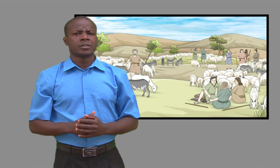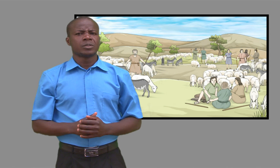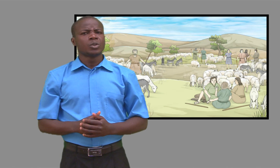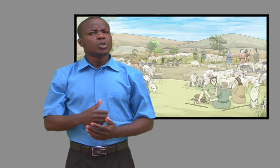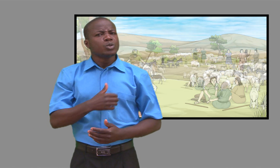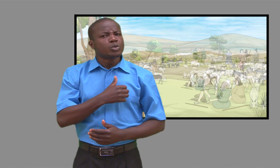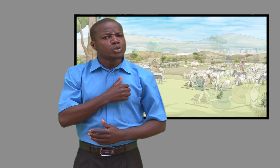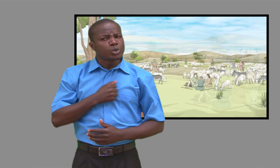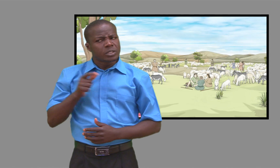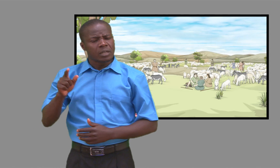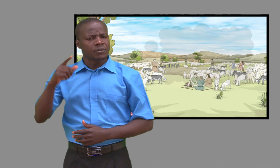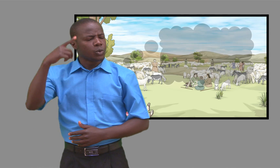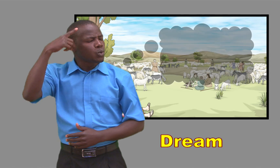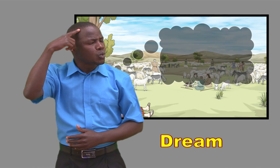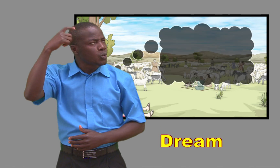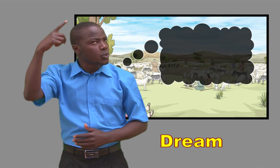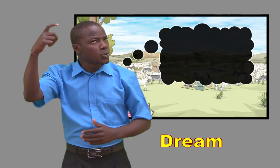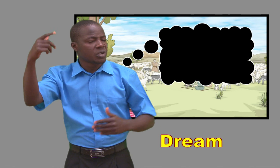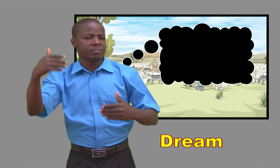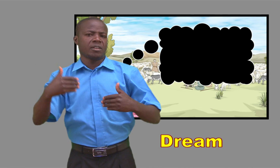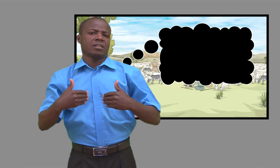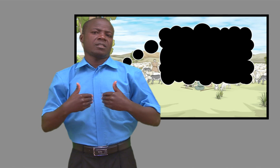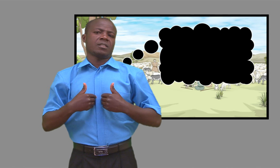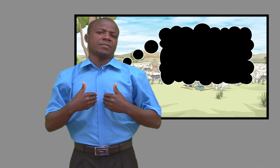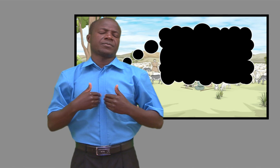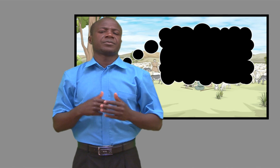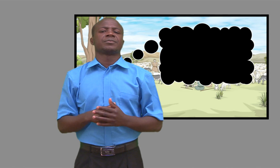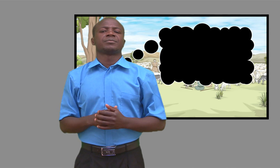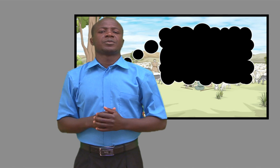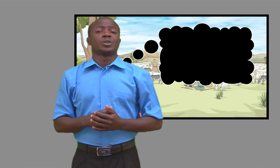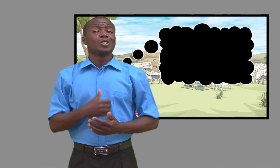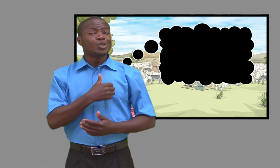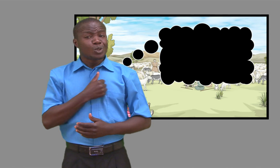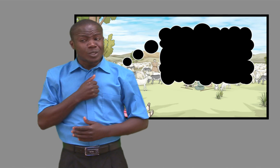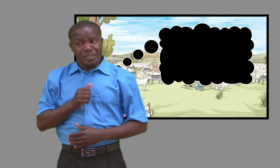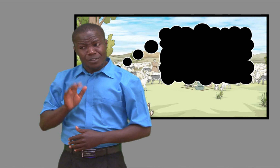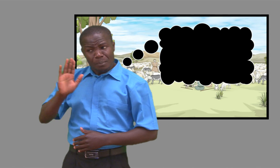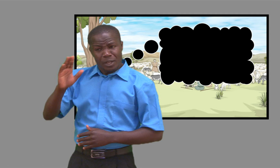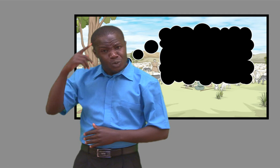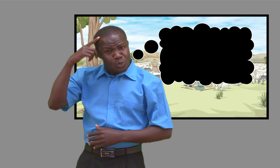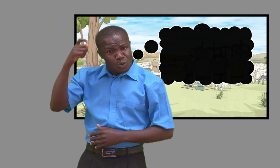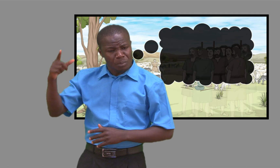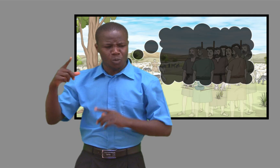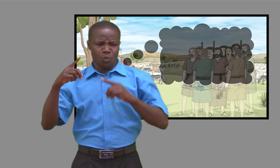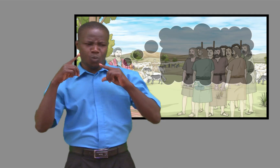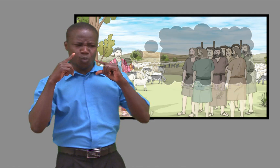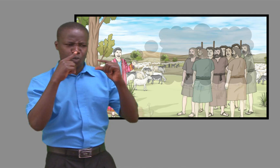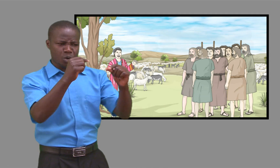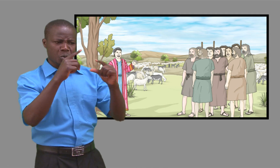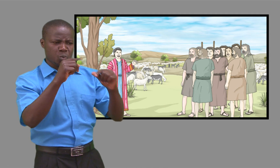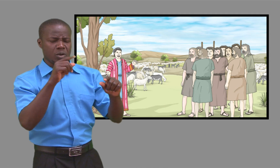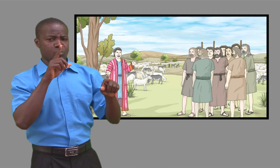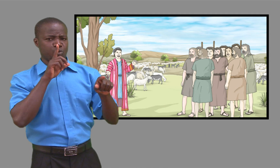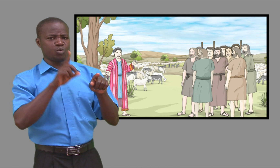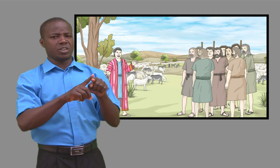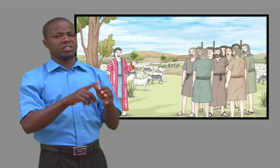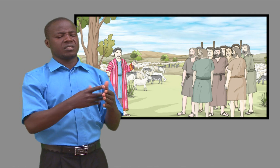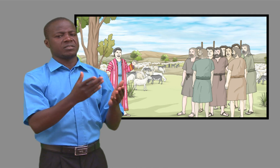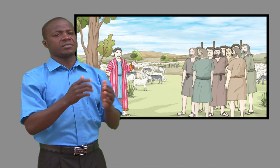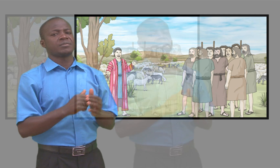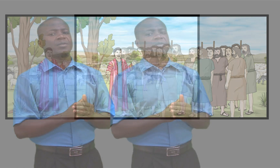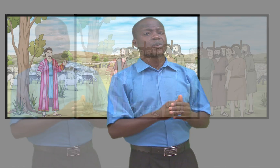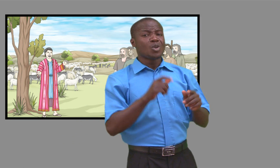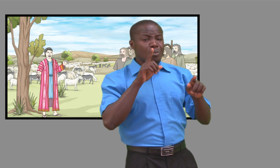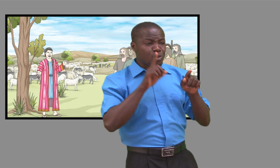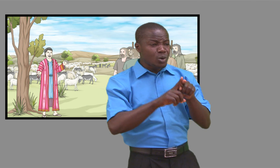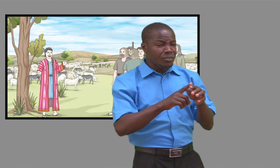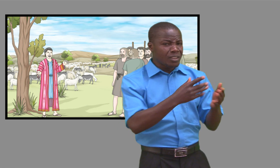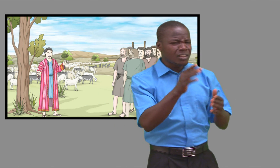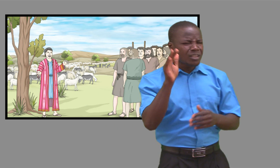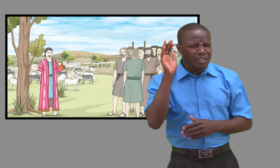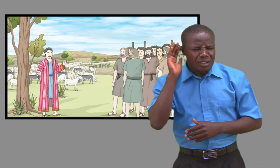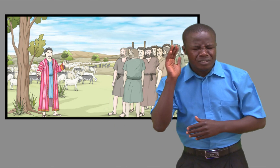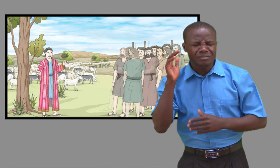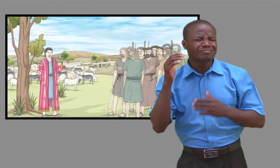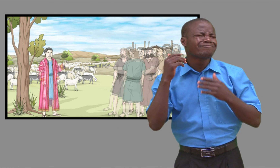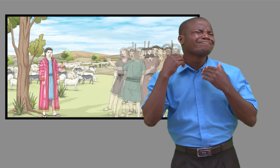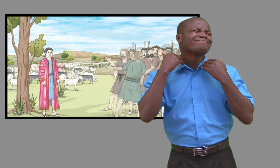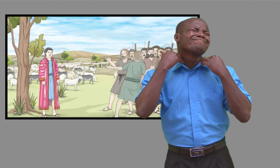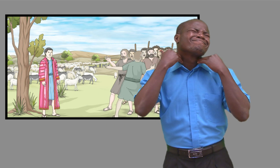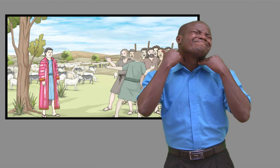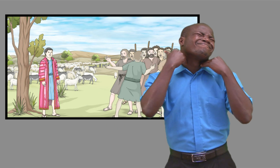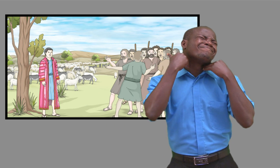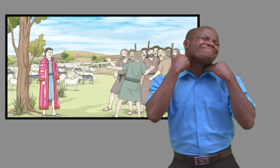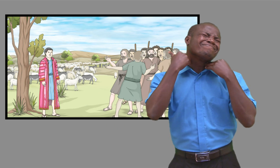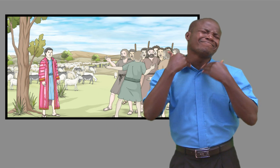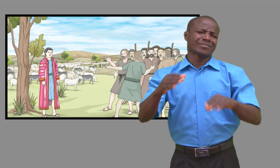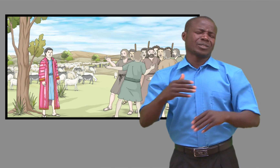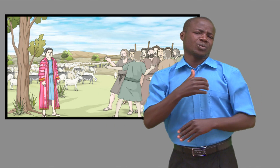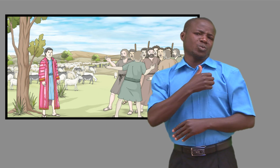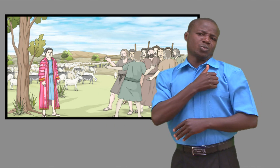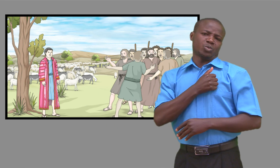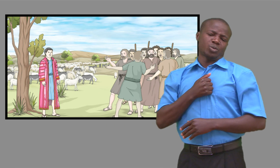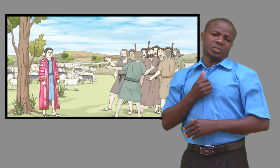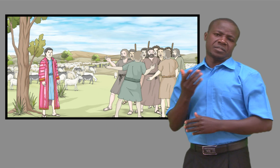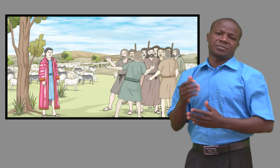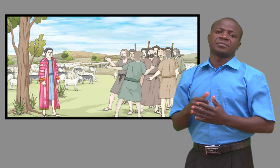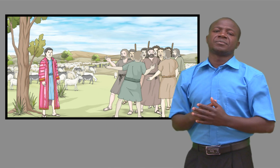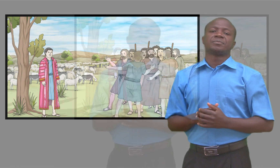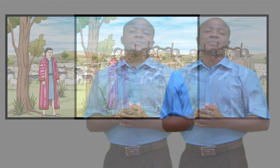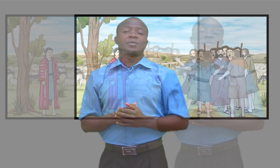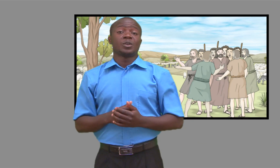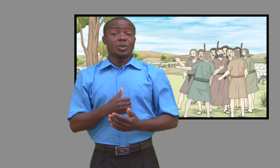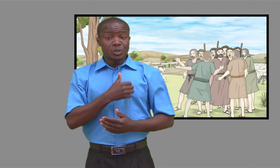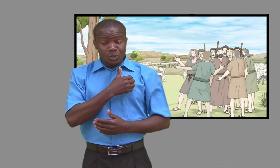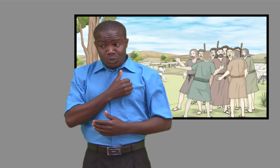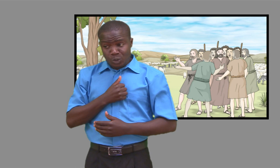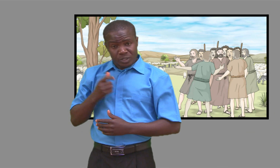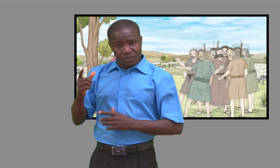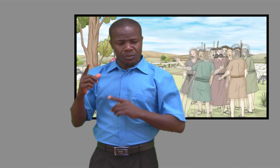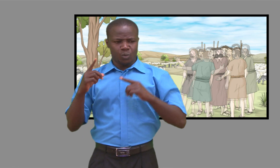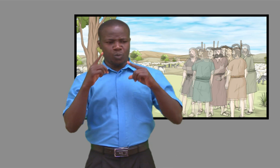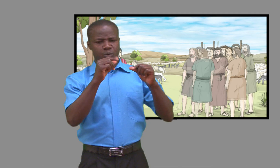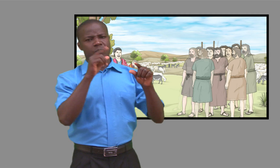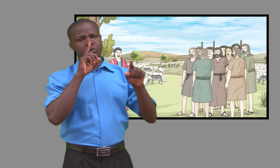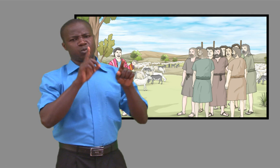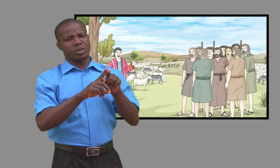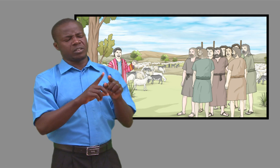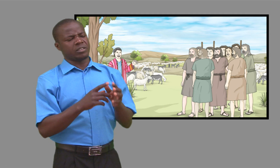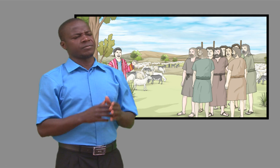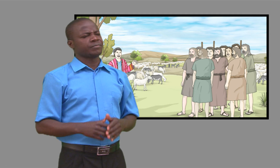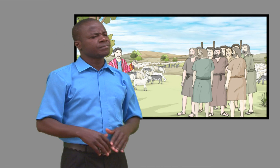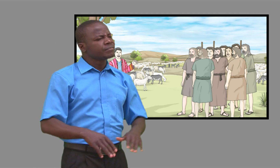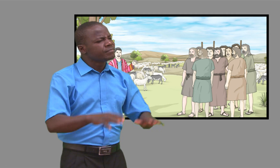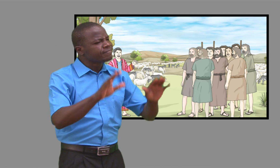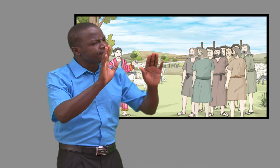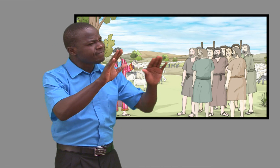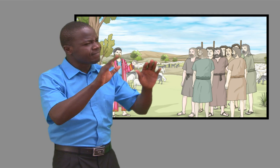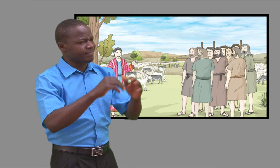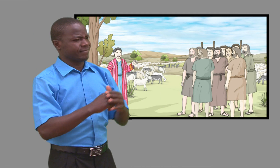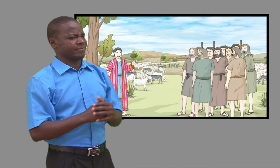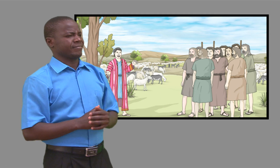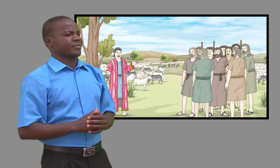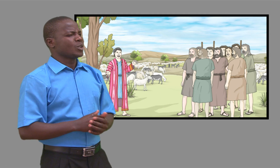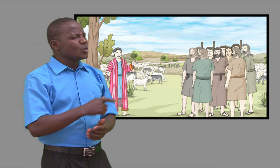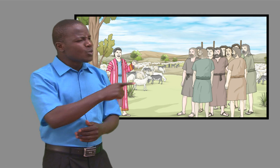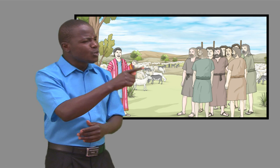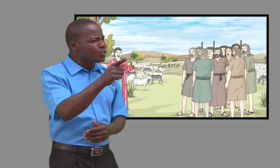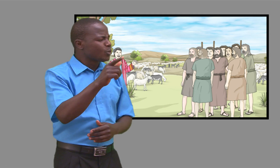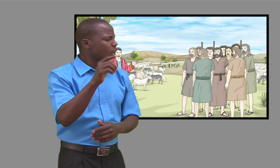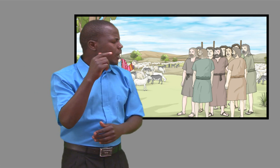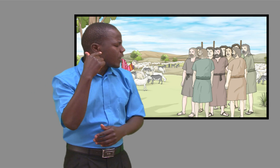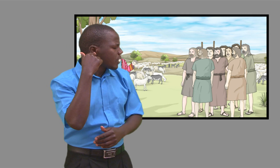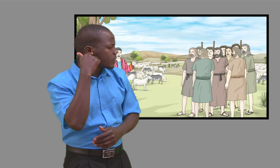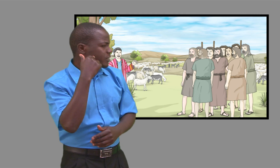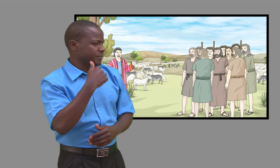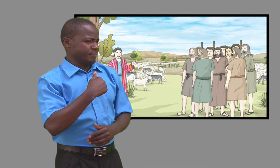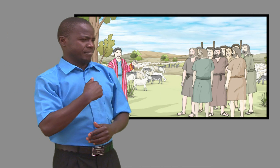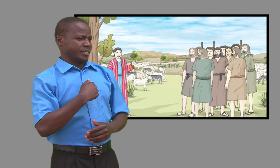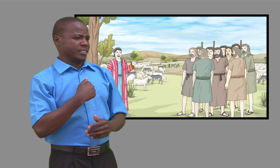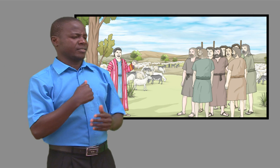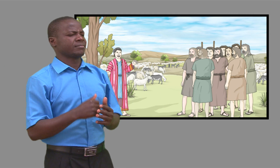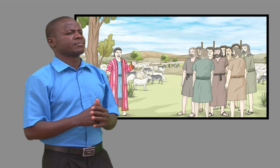Then Joseph had a dream, and when he told it to his brothers, they hated him even more.